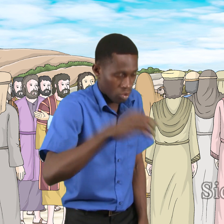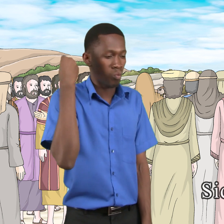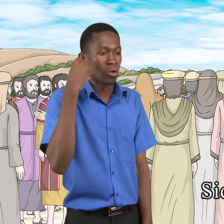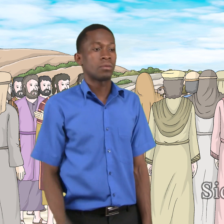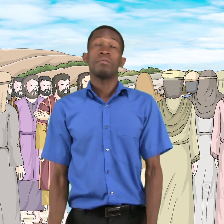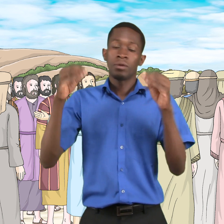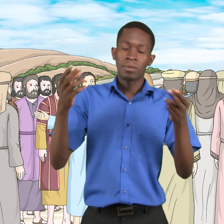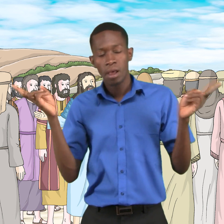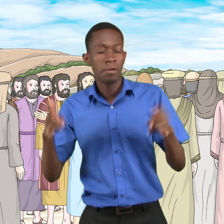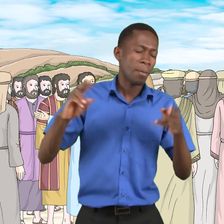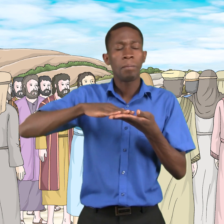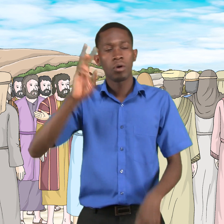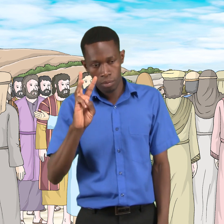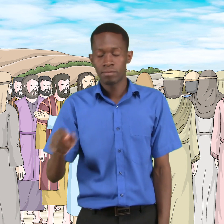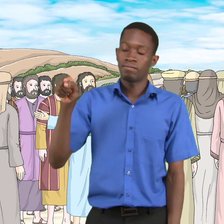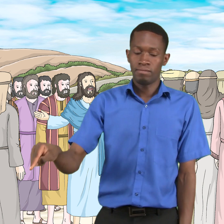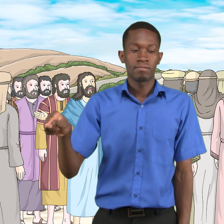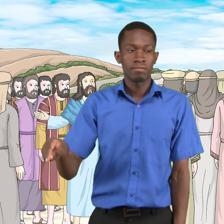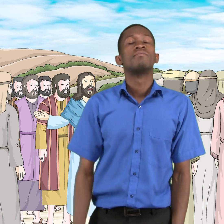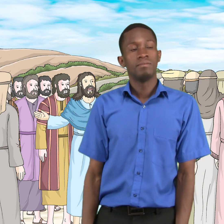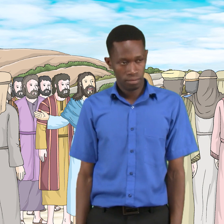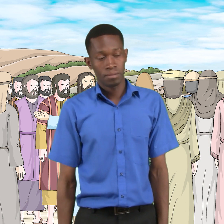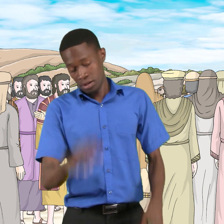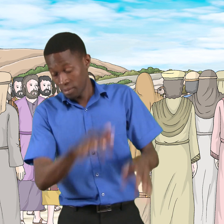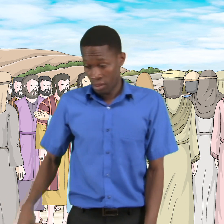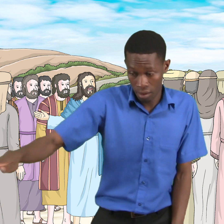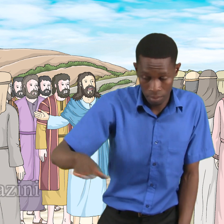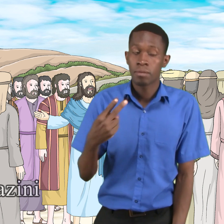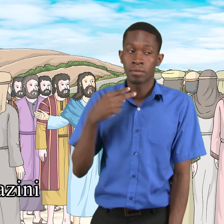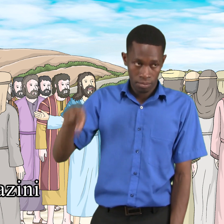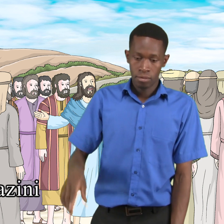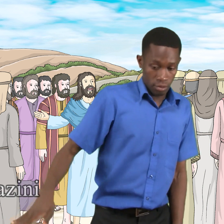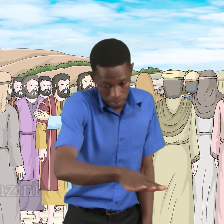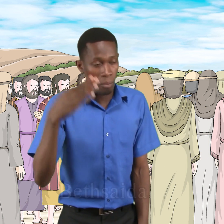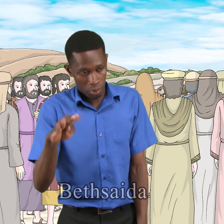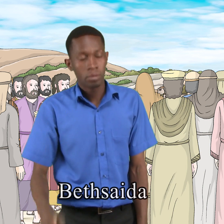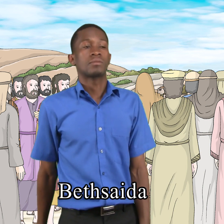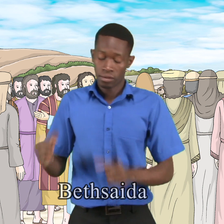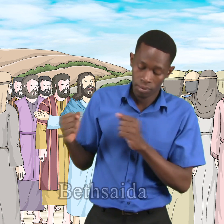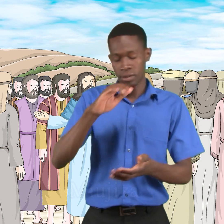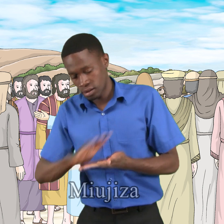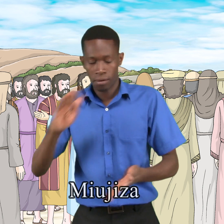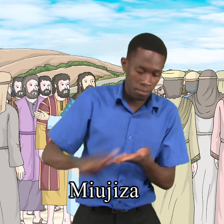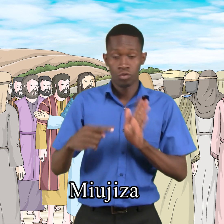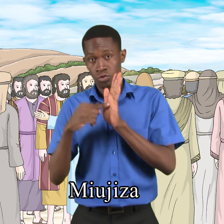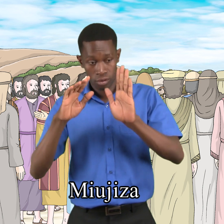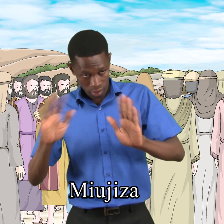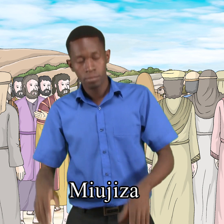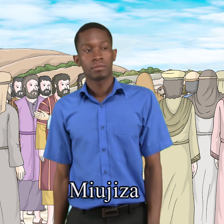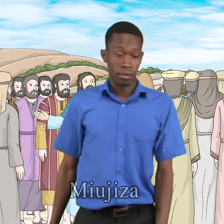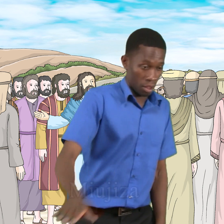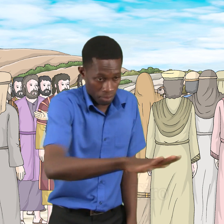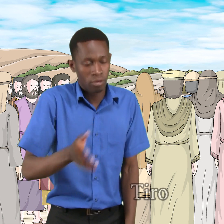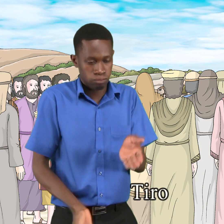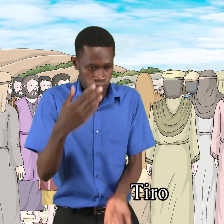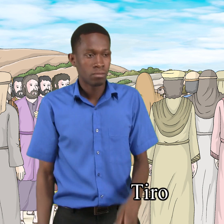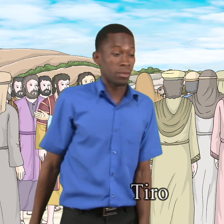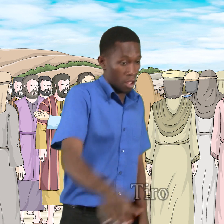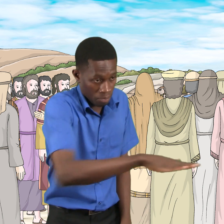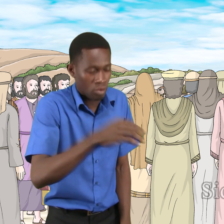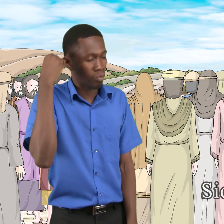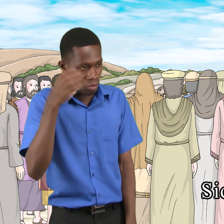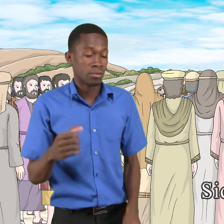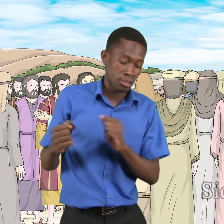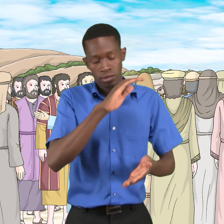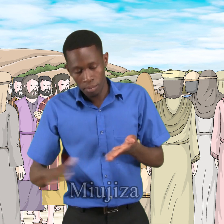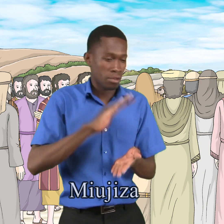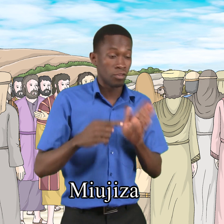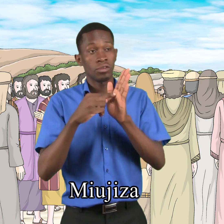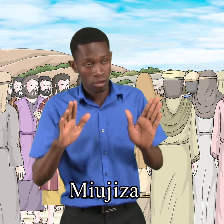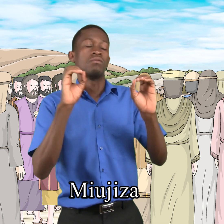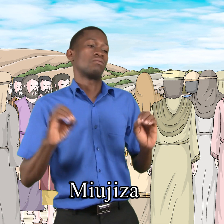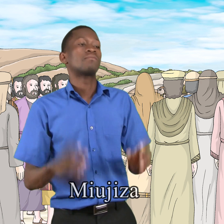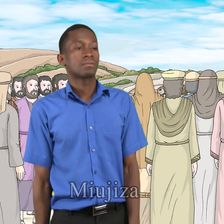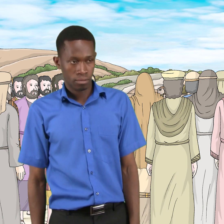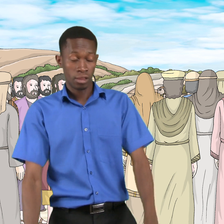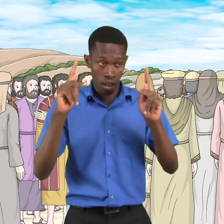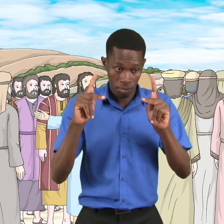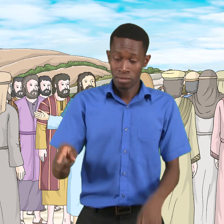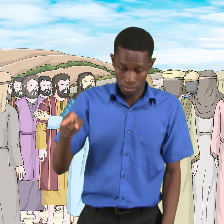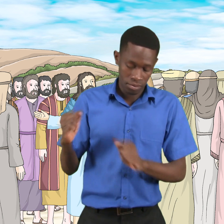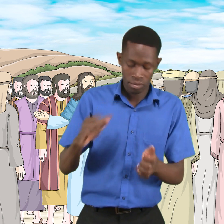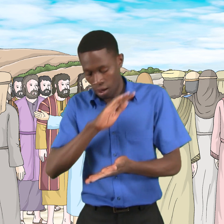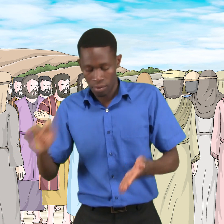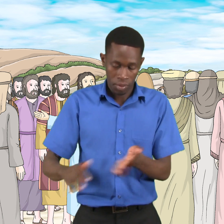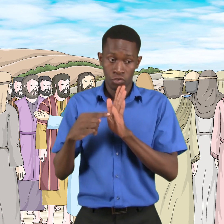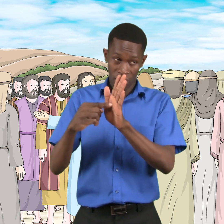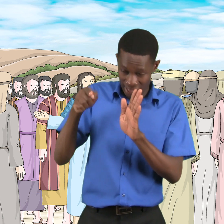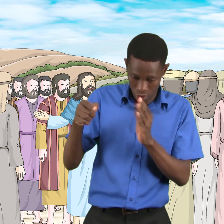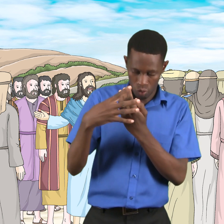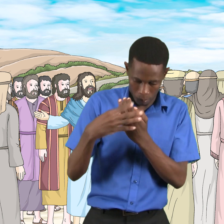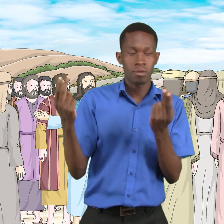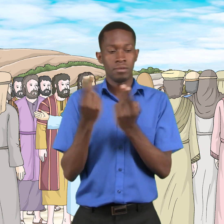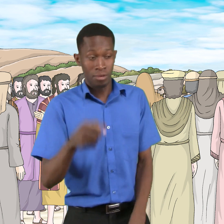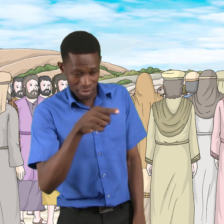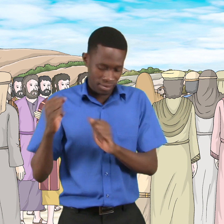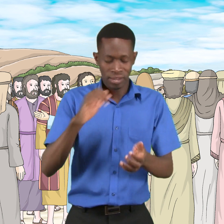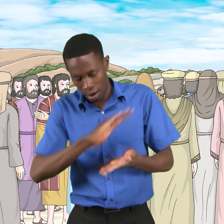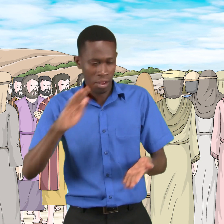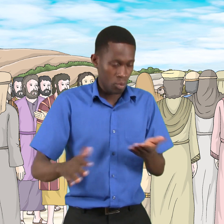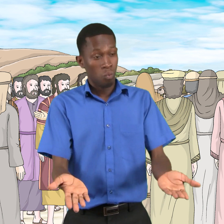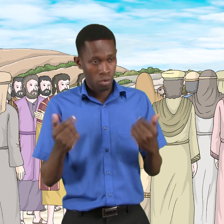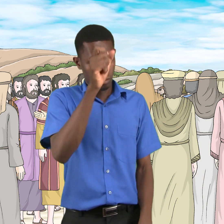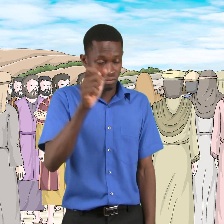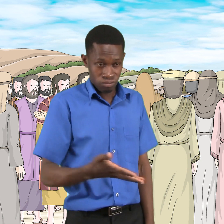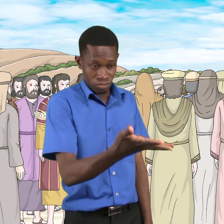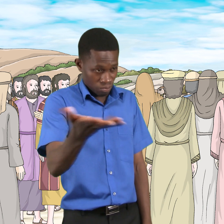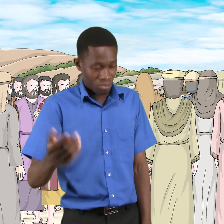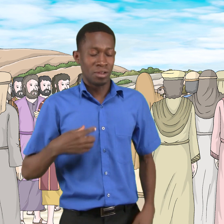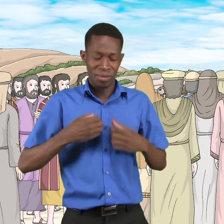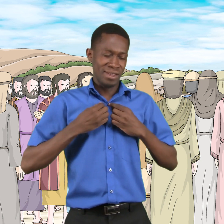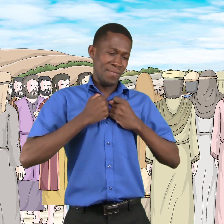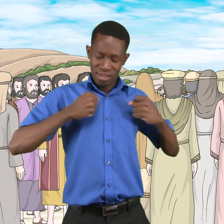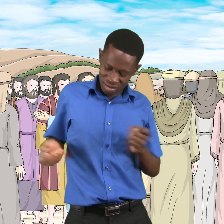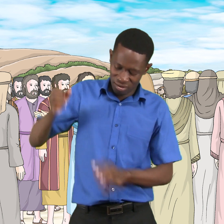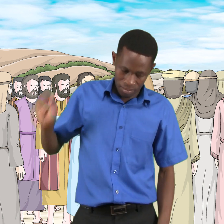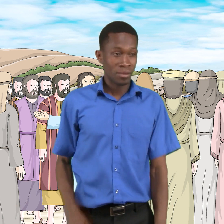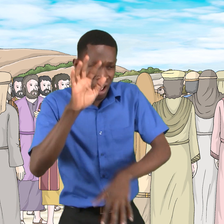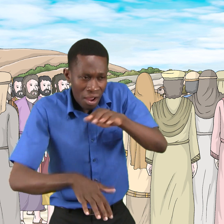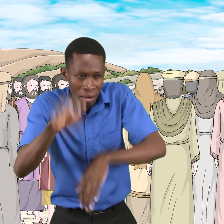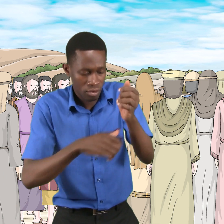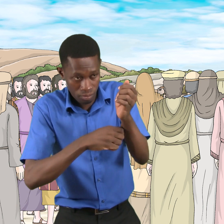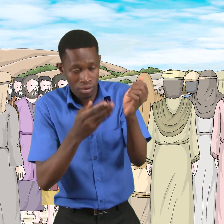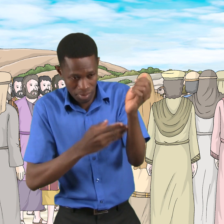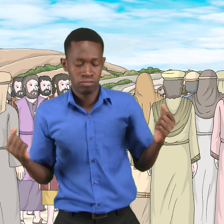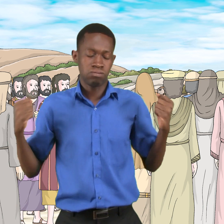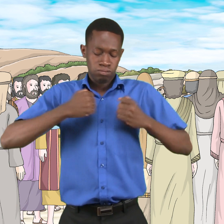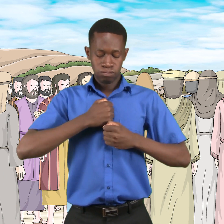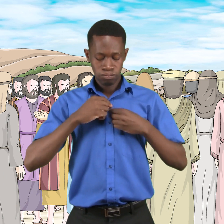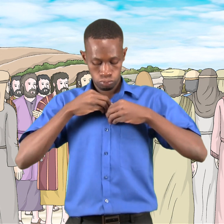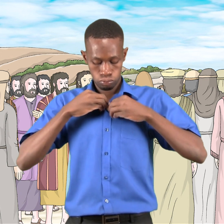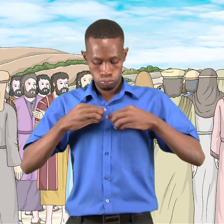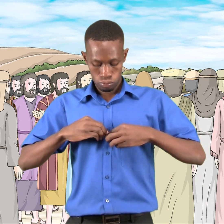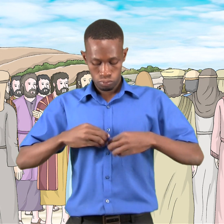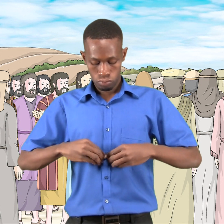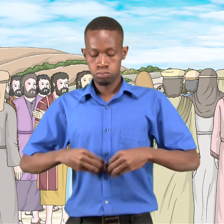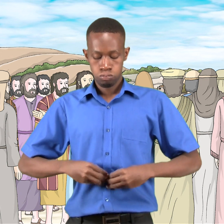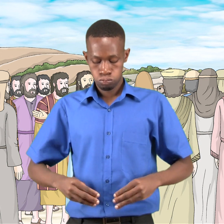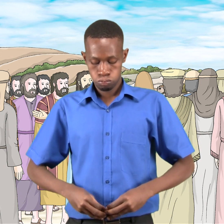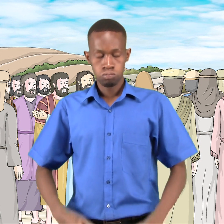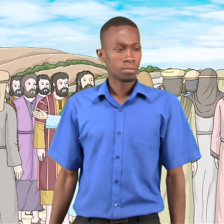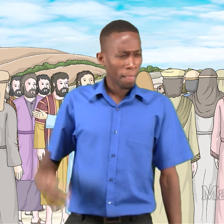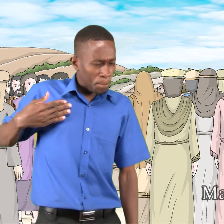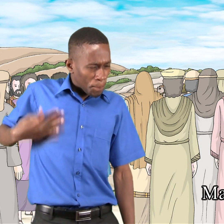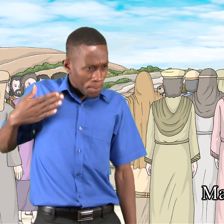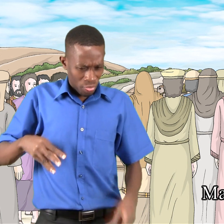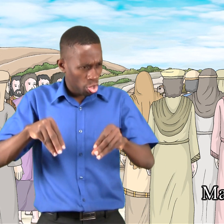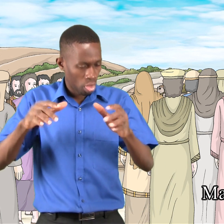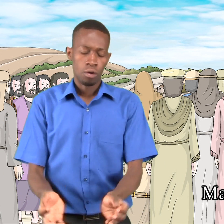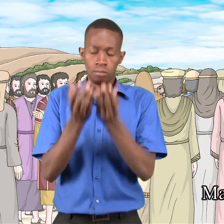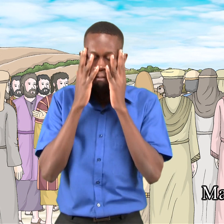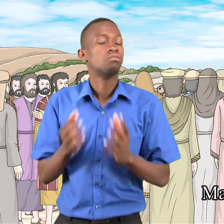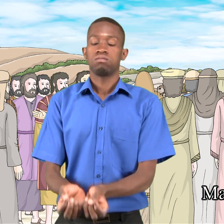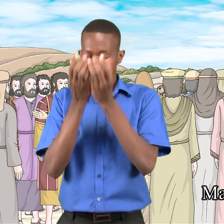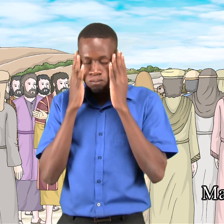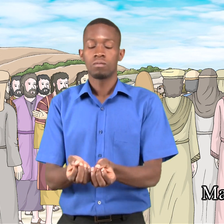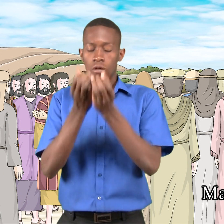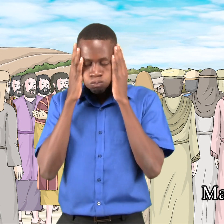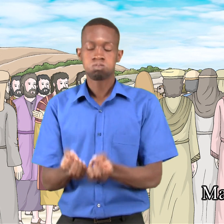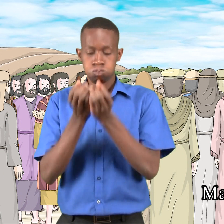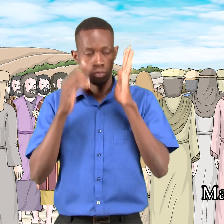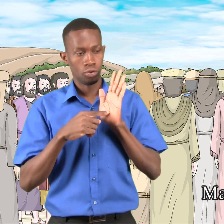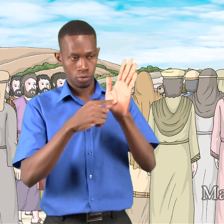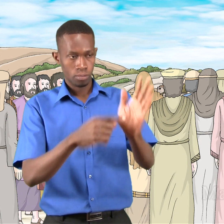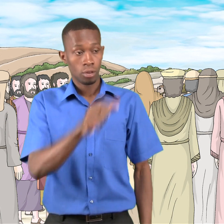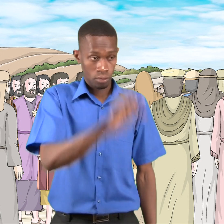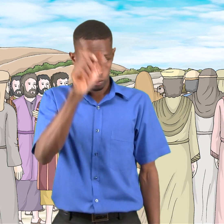For if the miracles that were performed in you had been performed in Tyre and Sidon, they would have repented long ago, sitting in sackcloth and ashes.